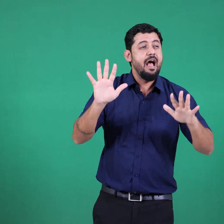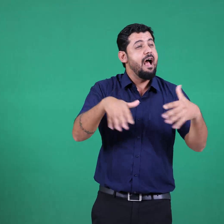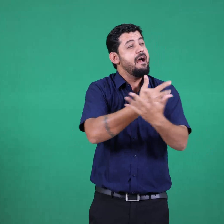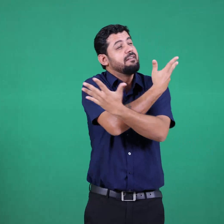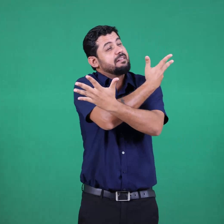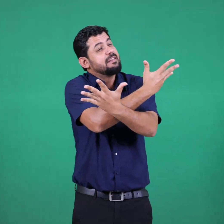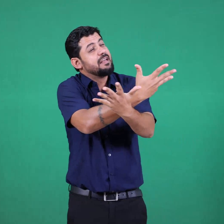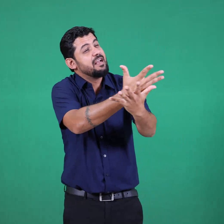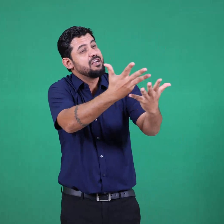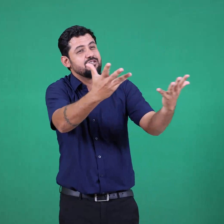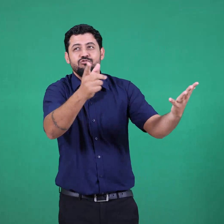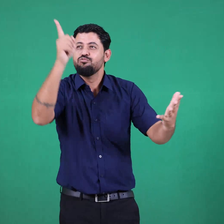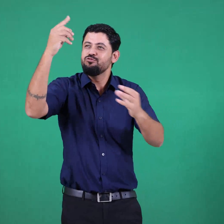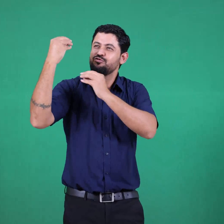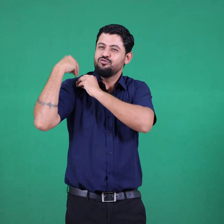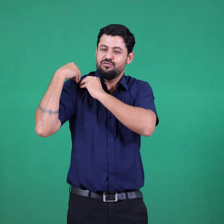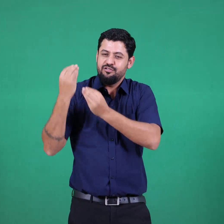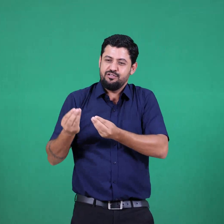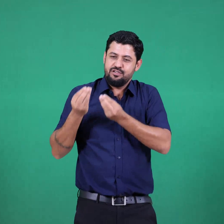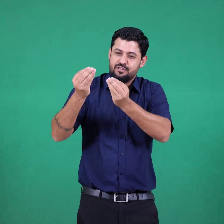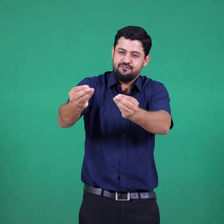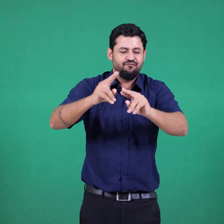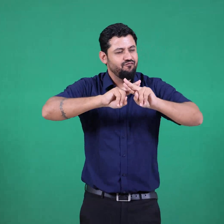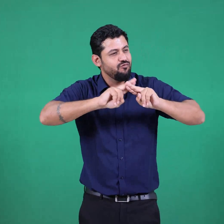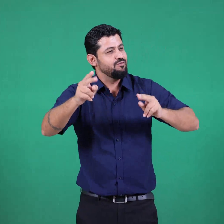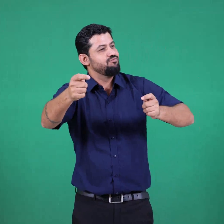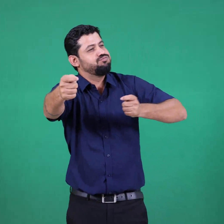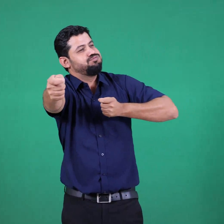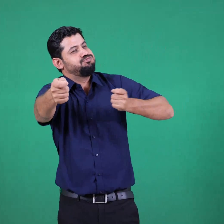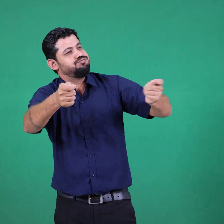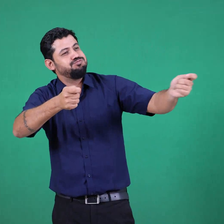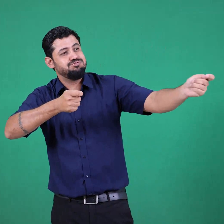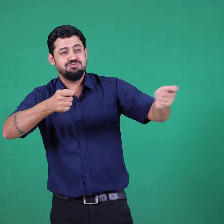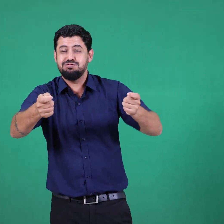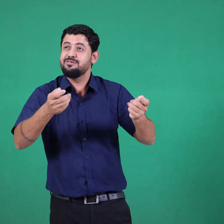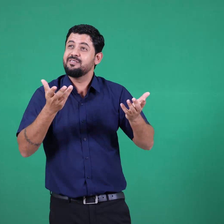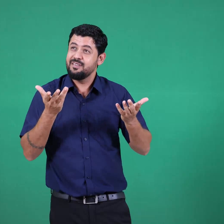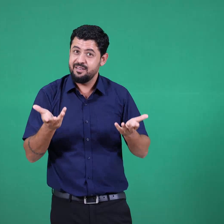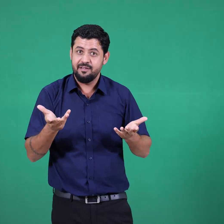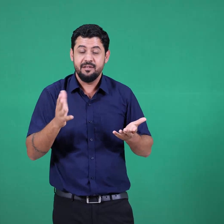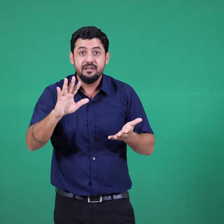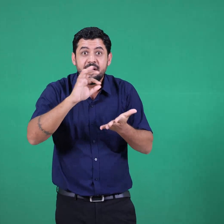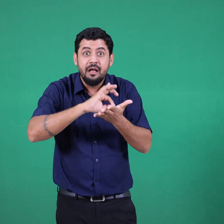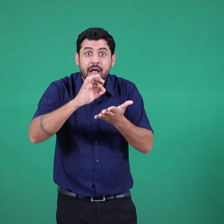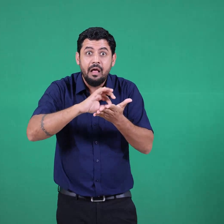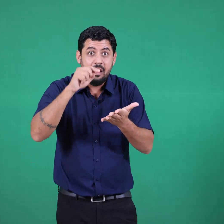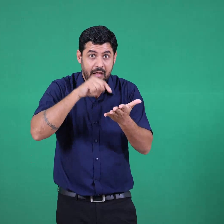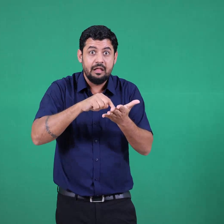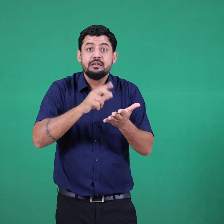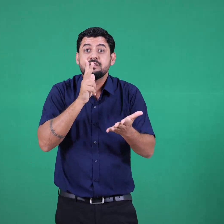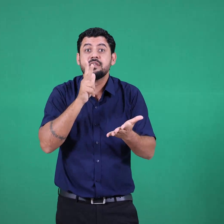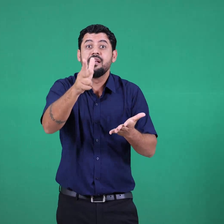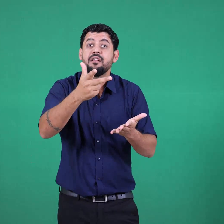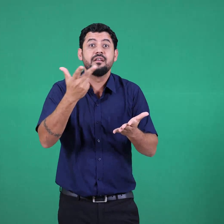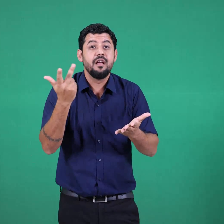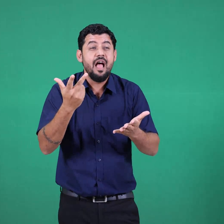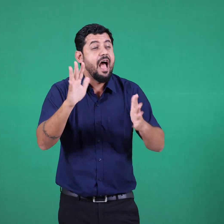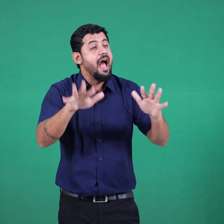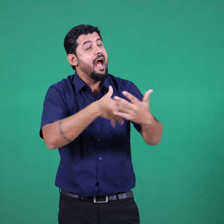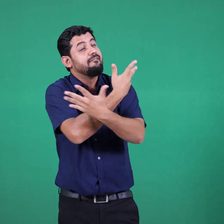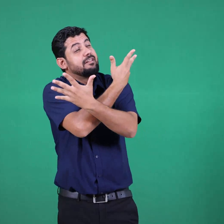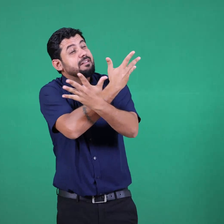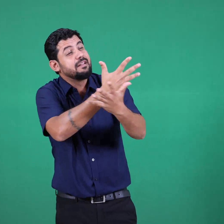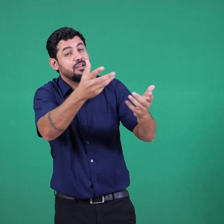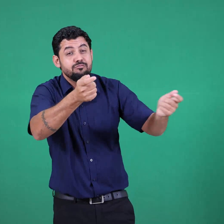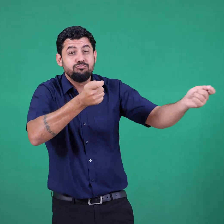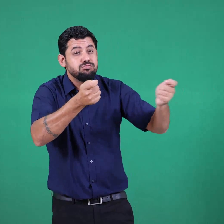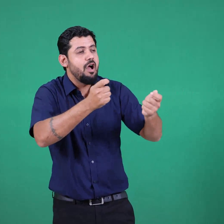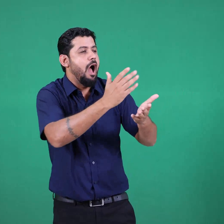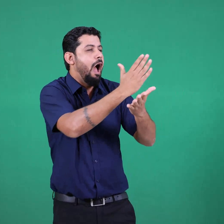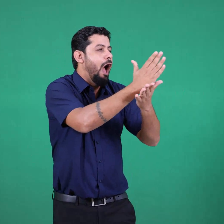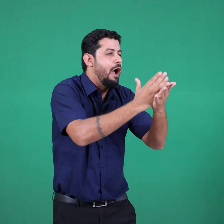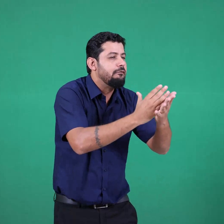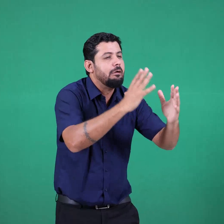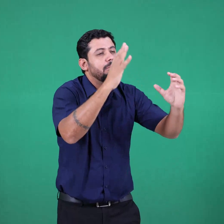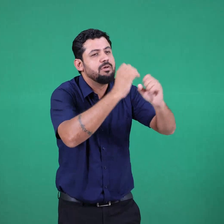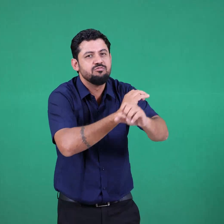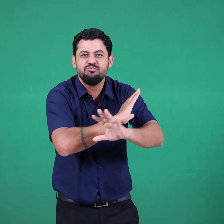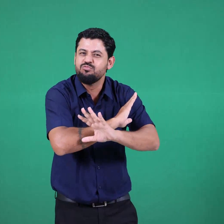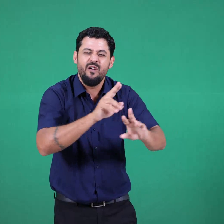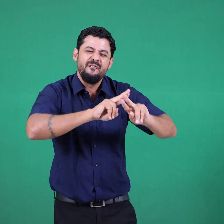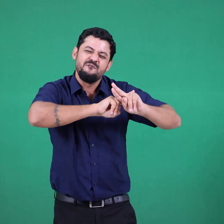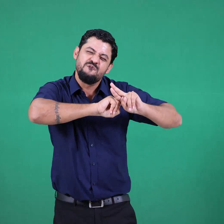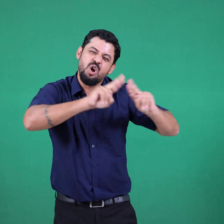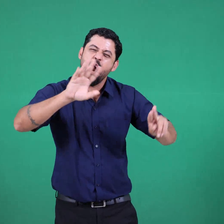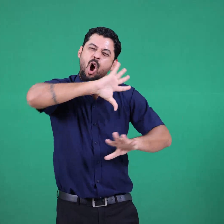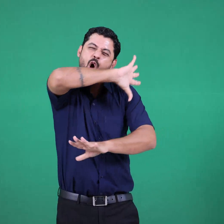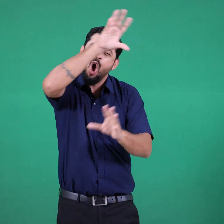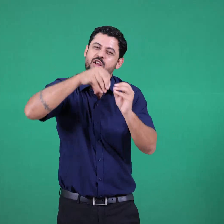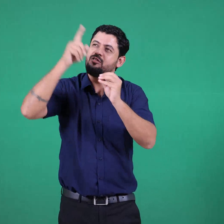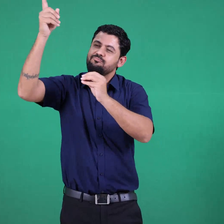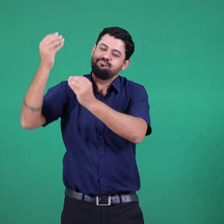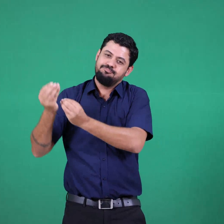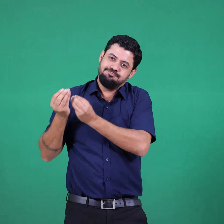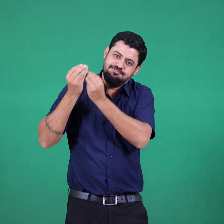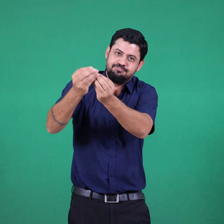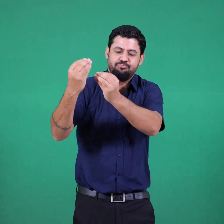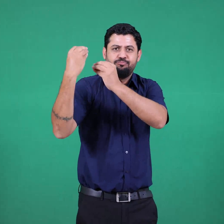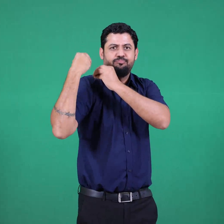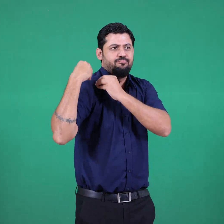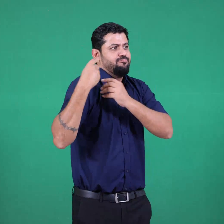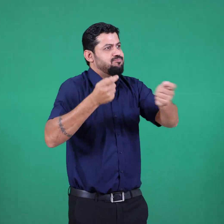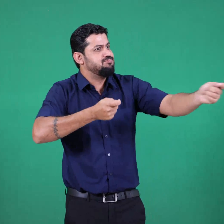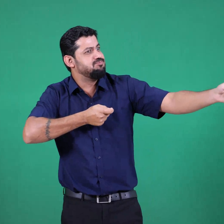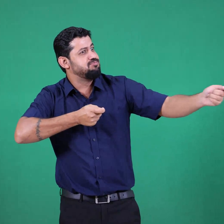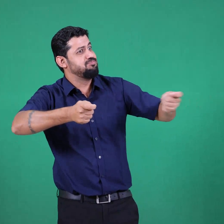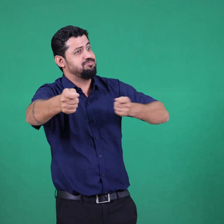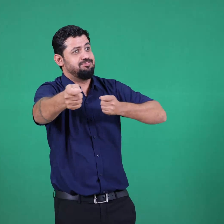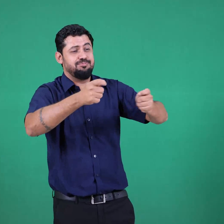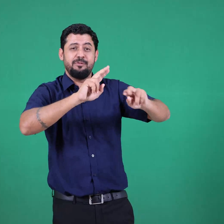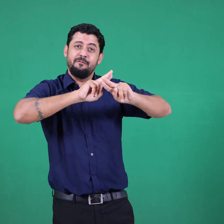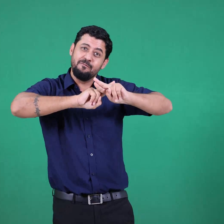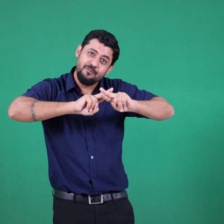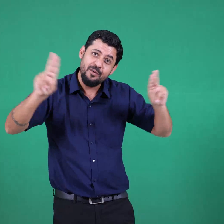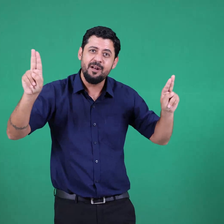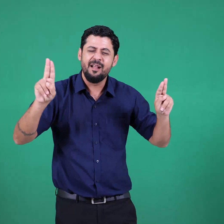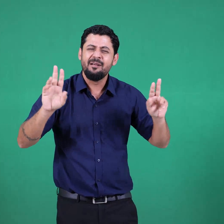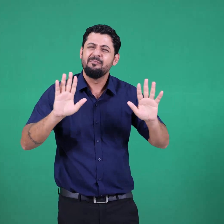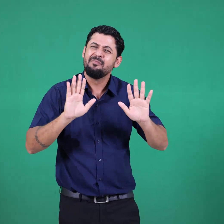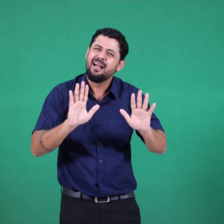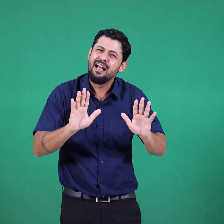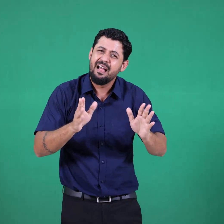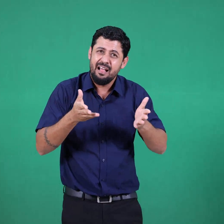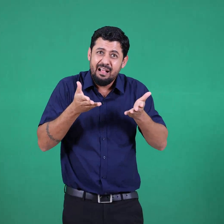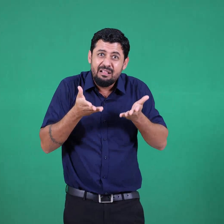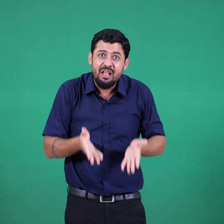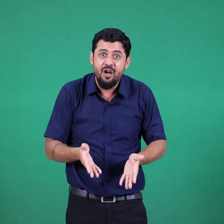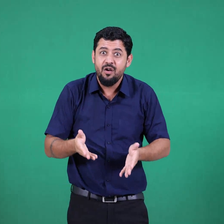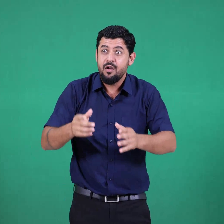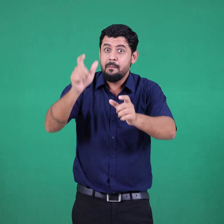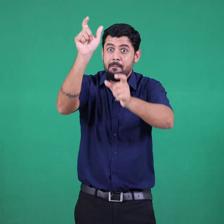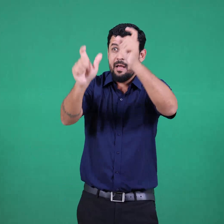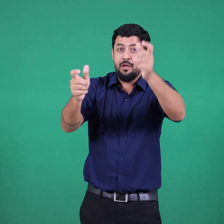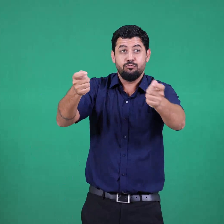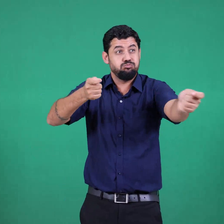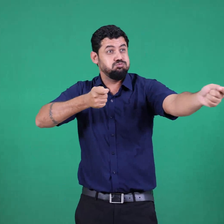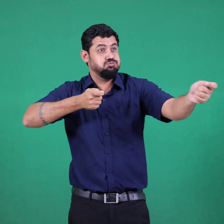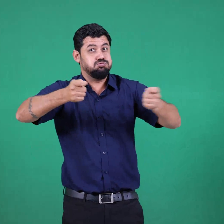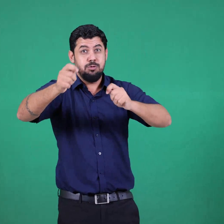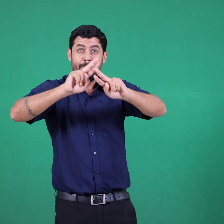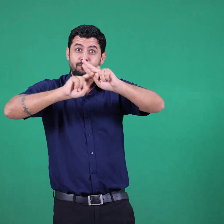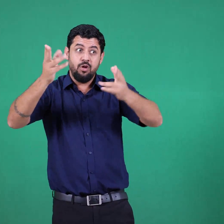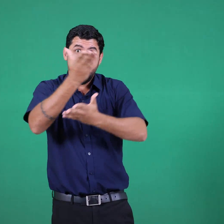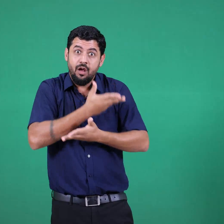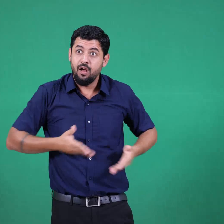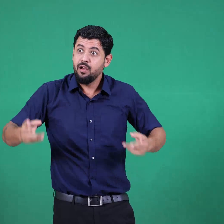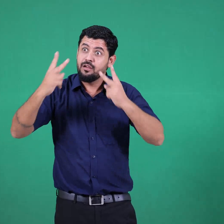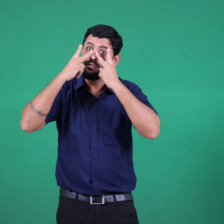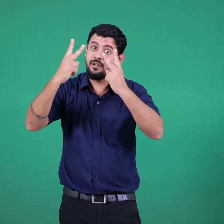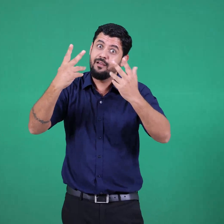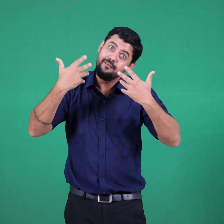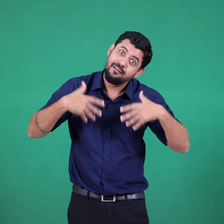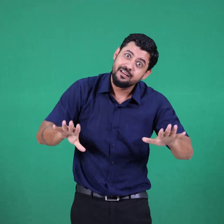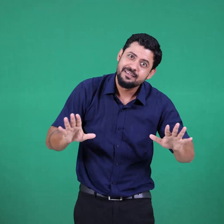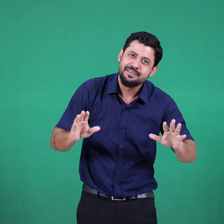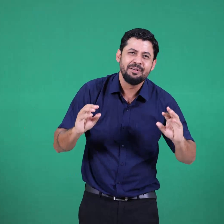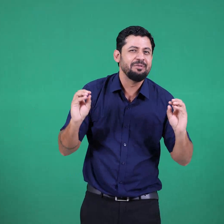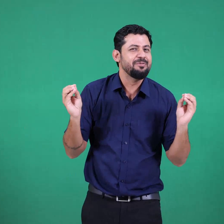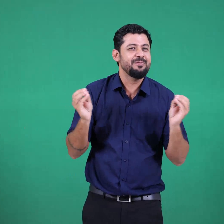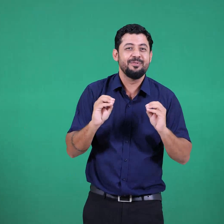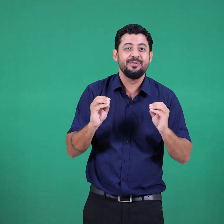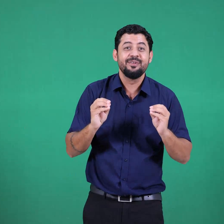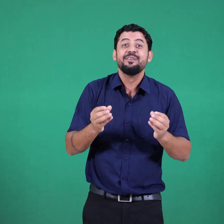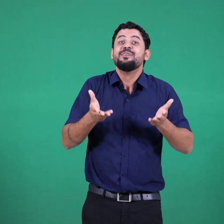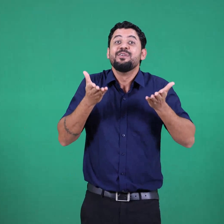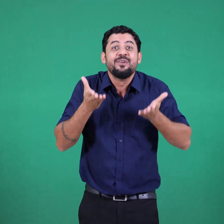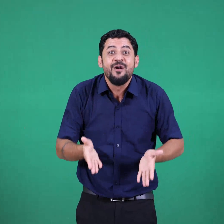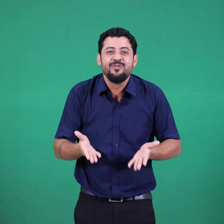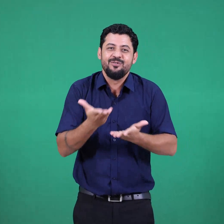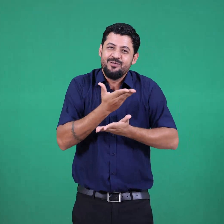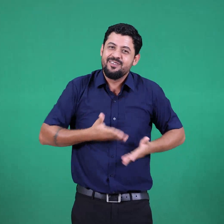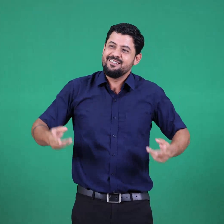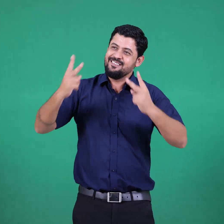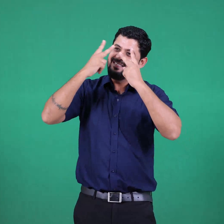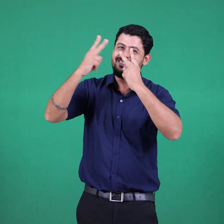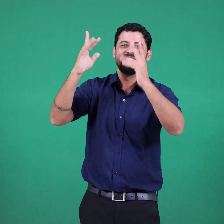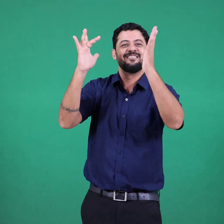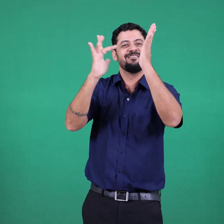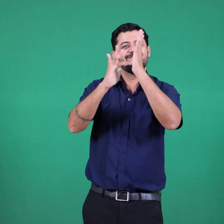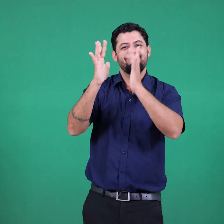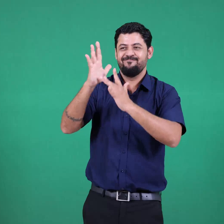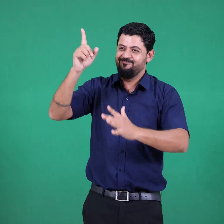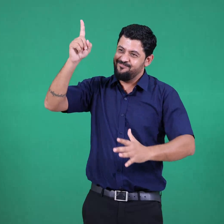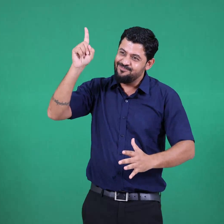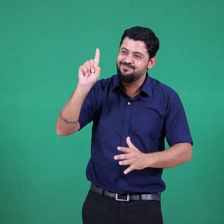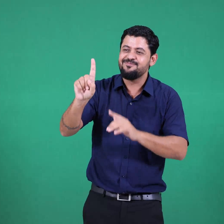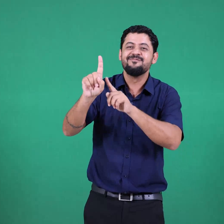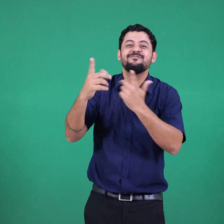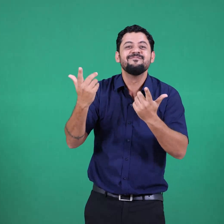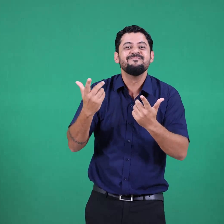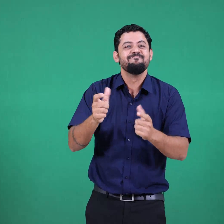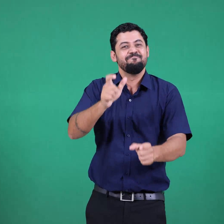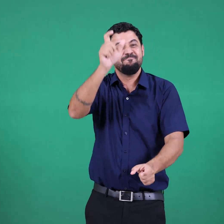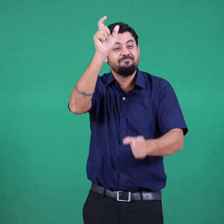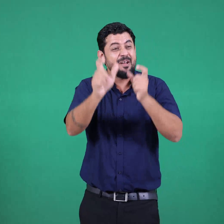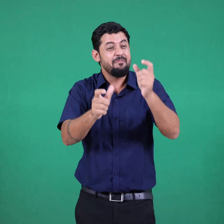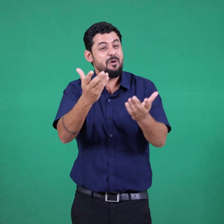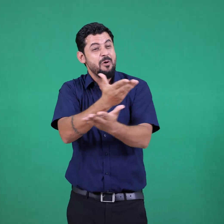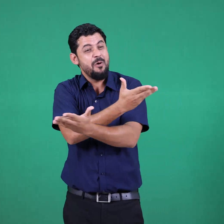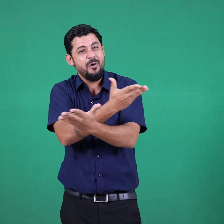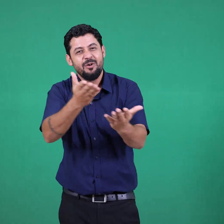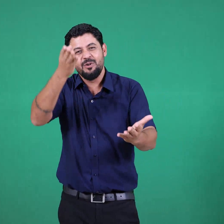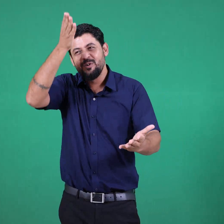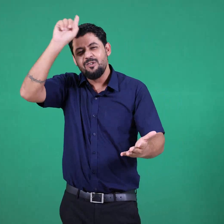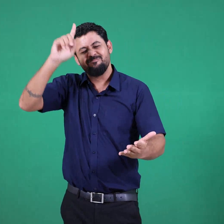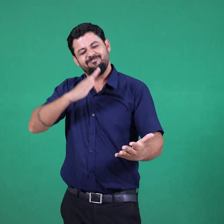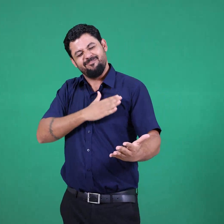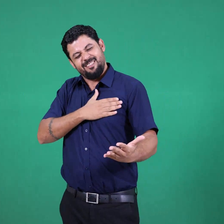When God subjected all things to him, He left nothing outside of his control. Yet at present we do not see everything subject to him.